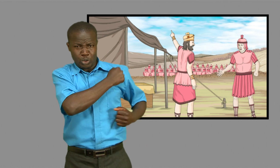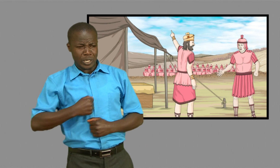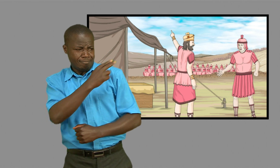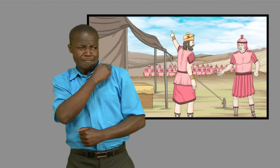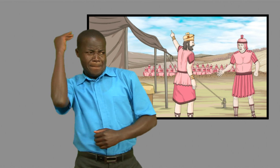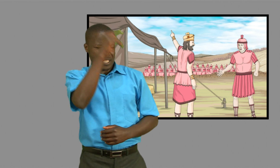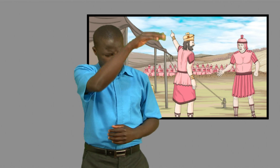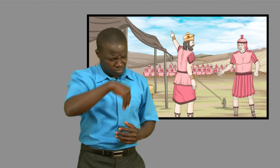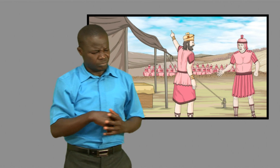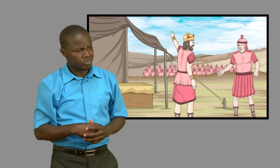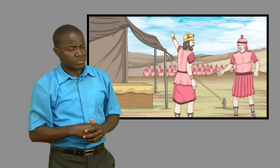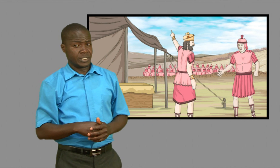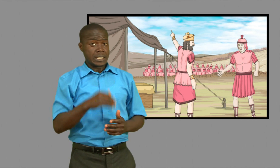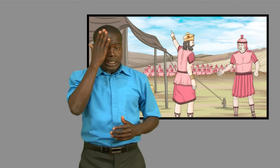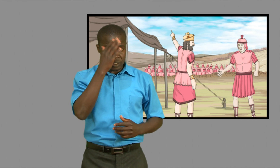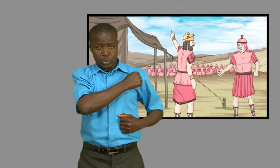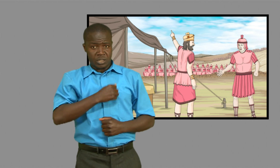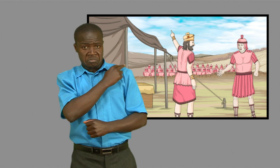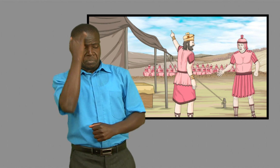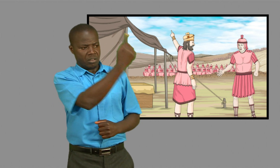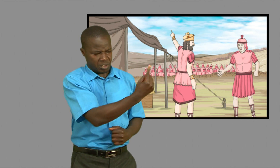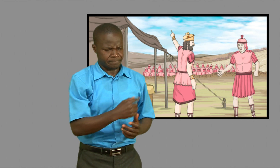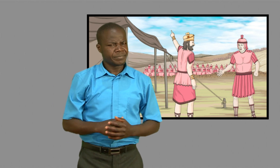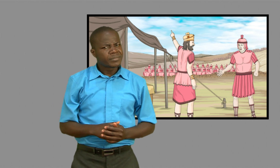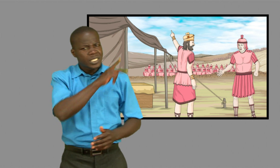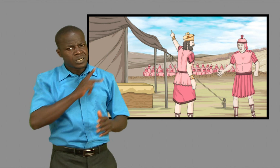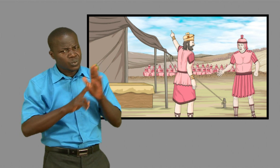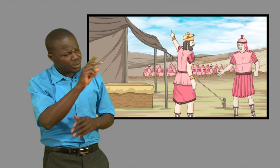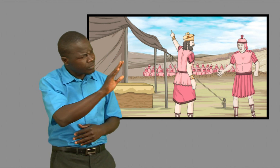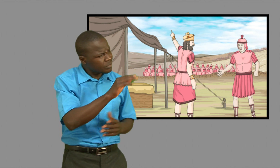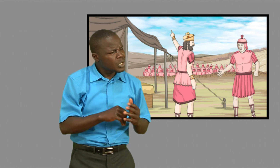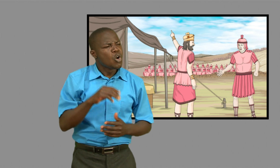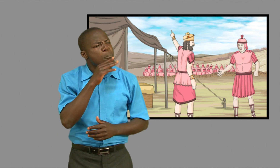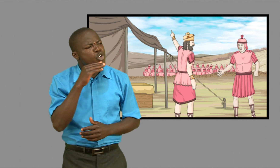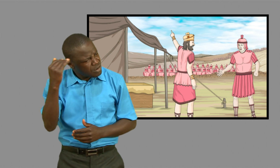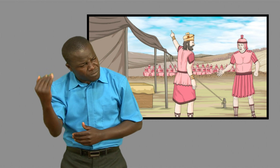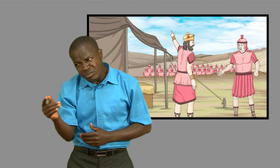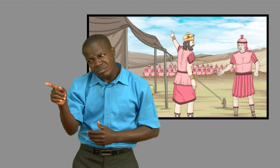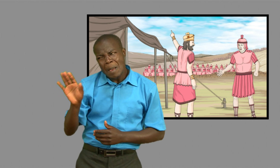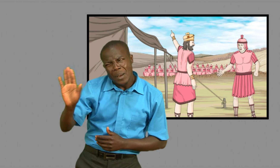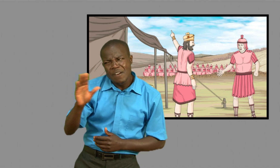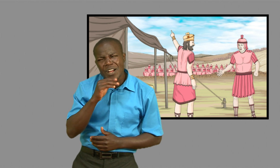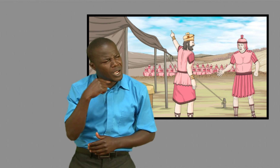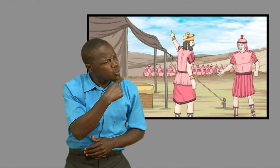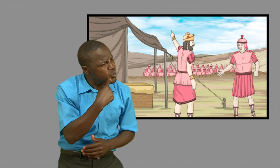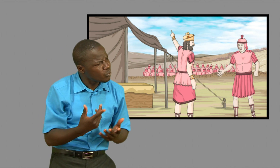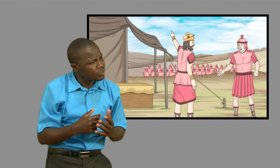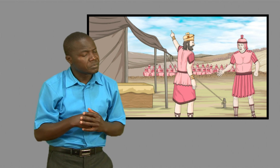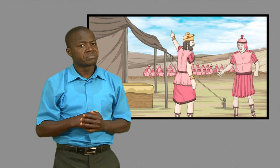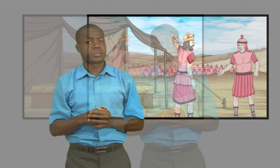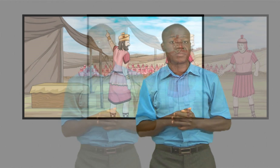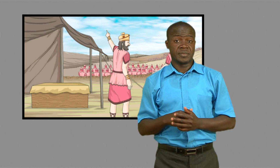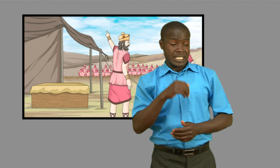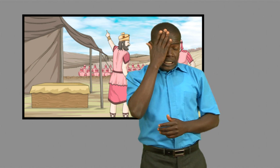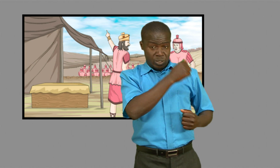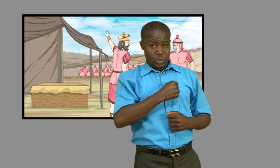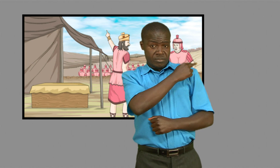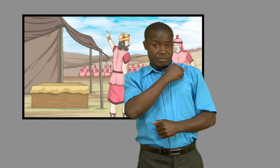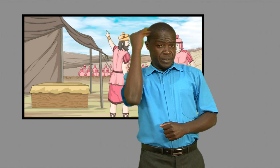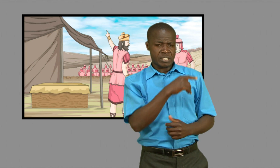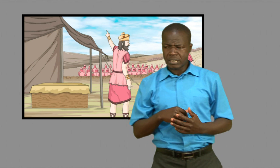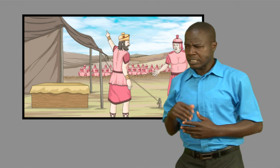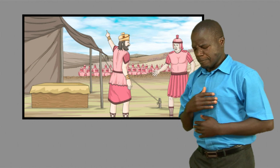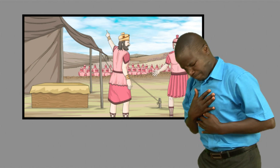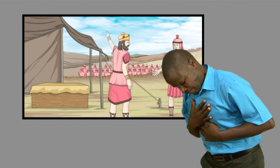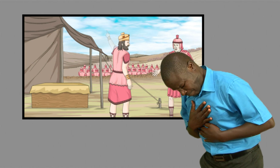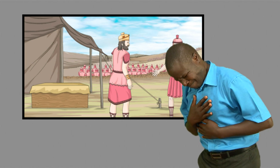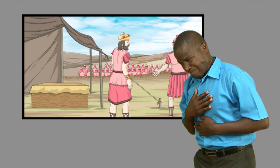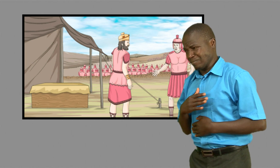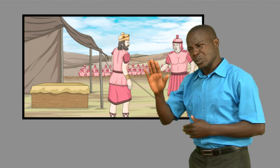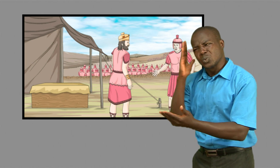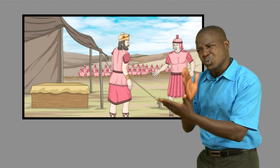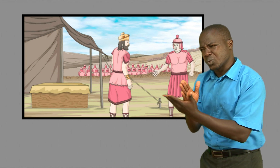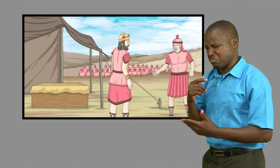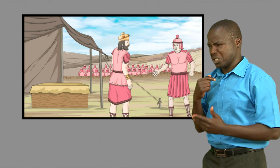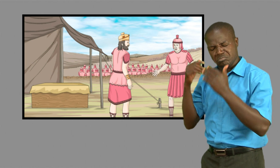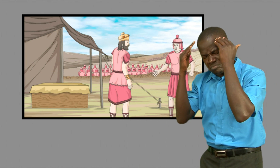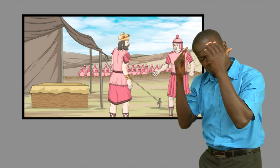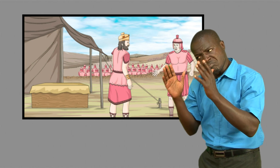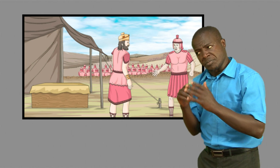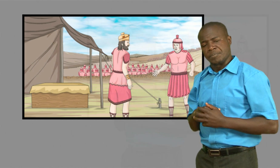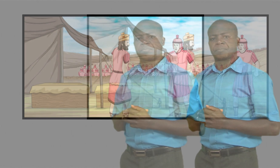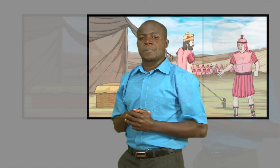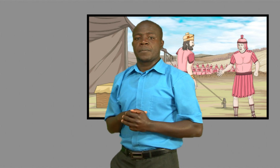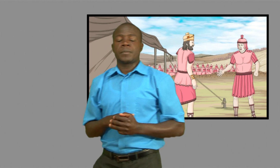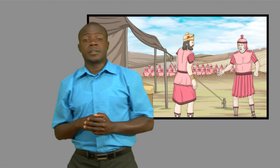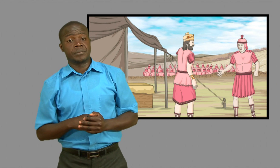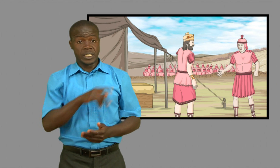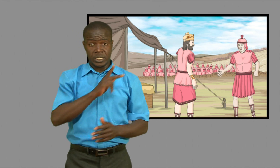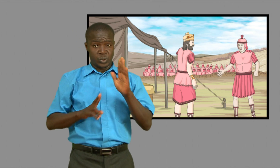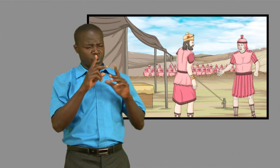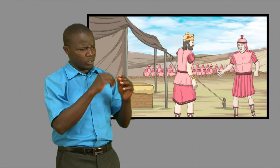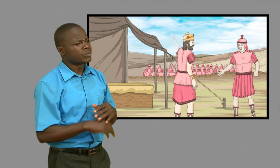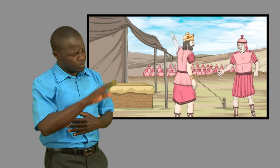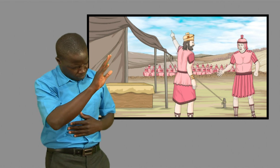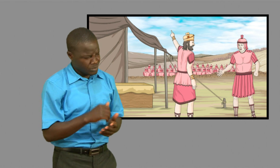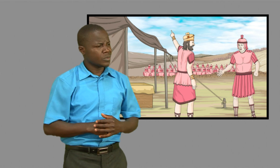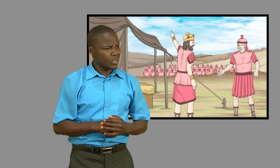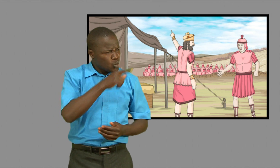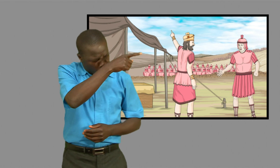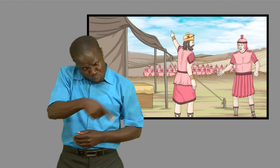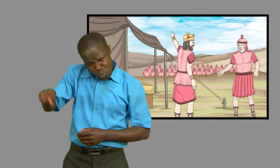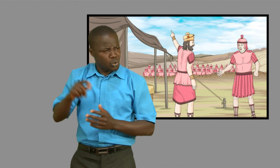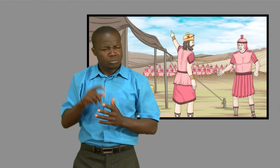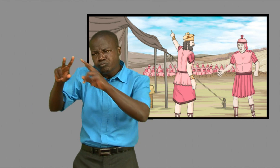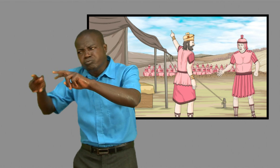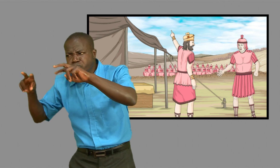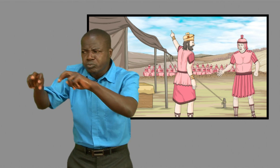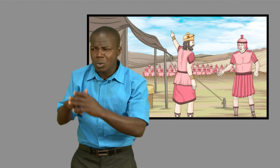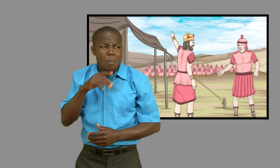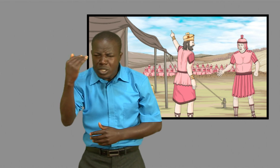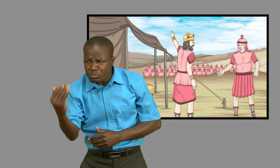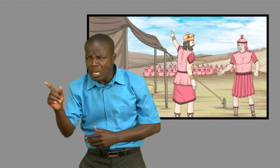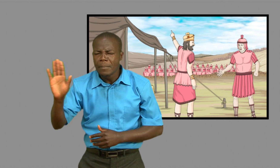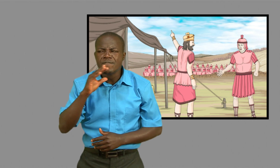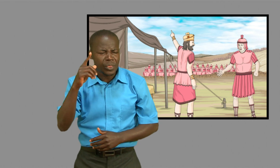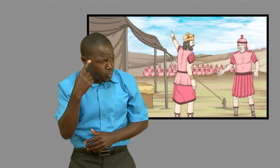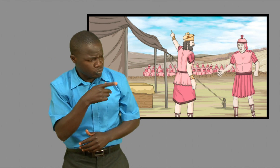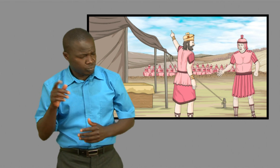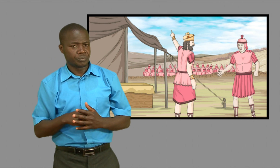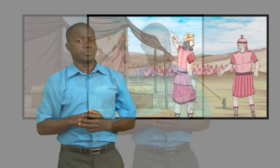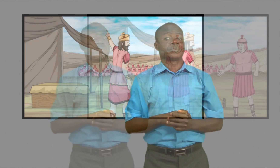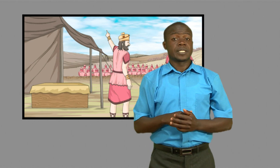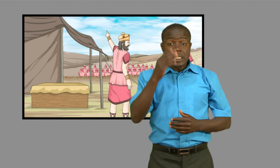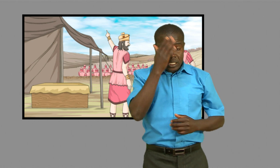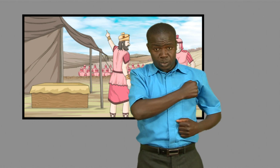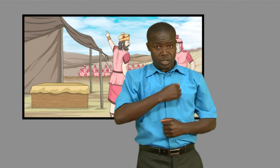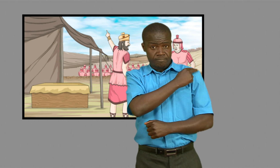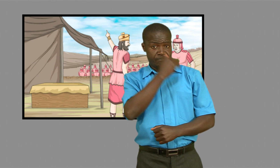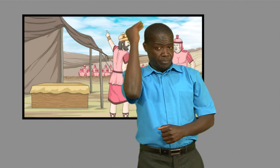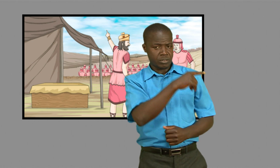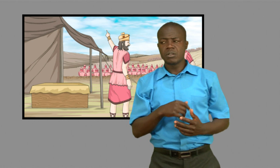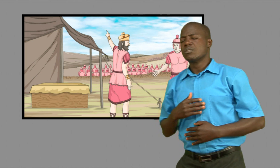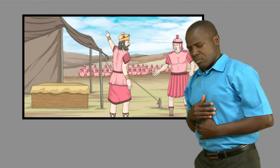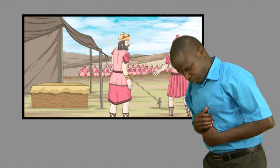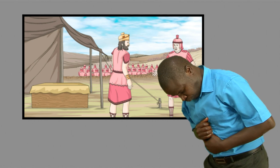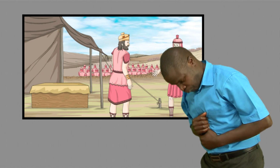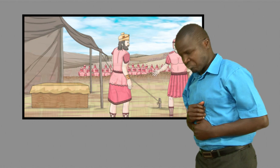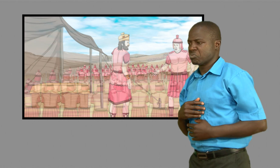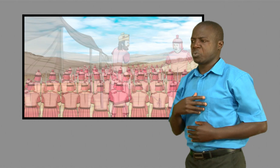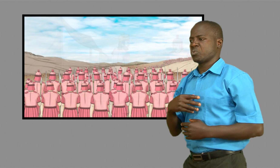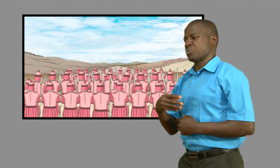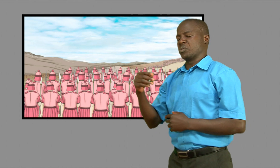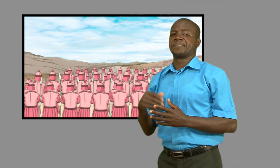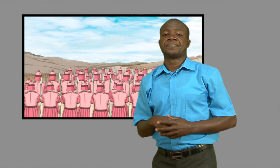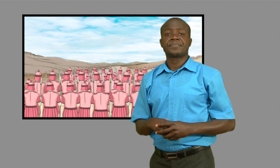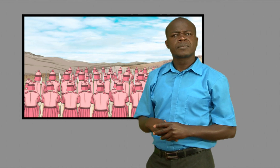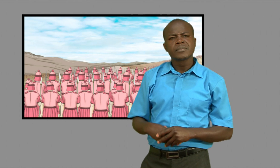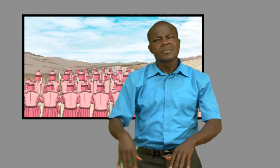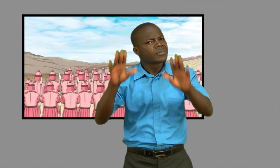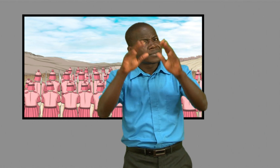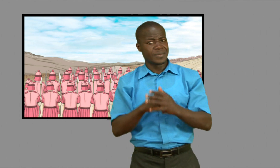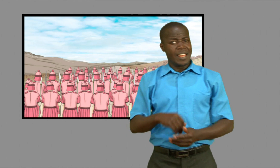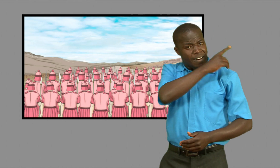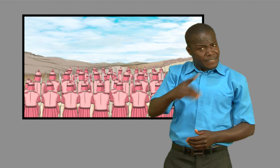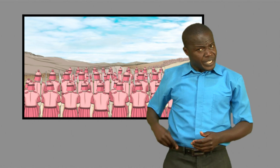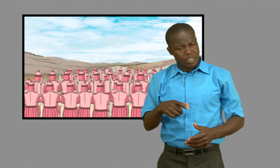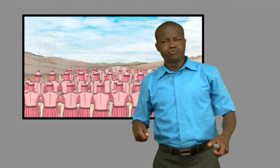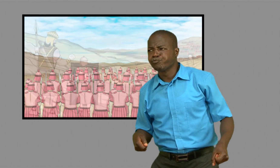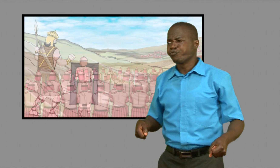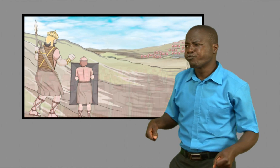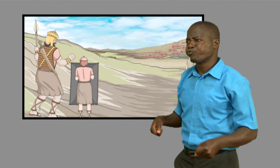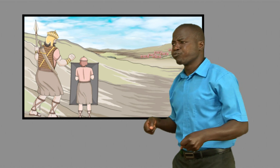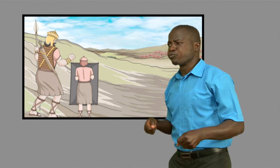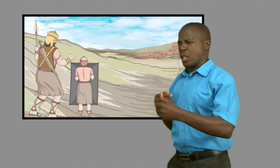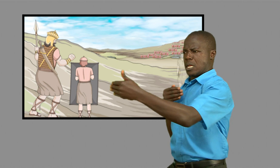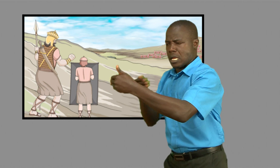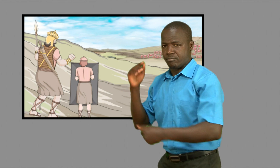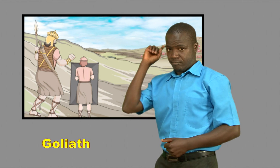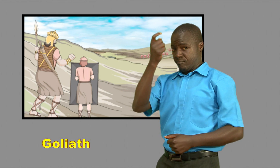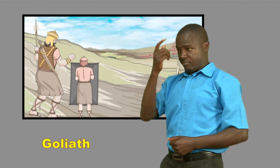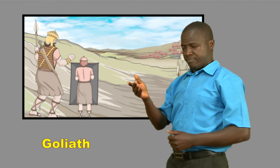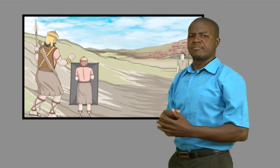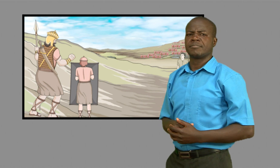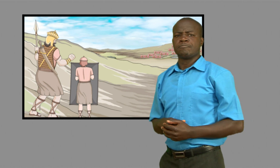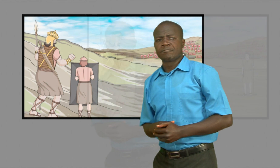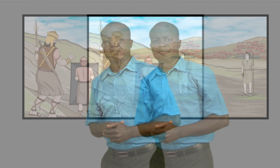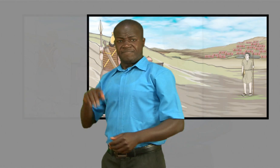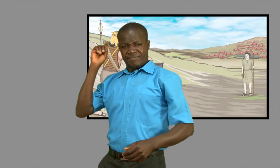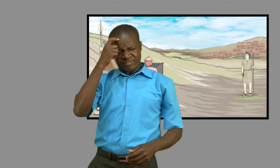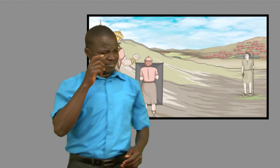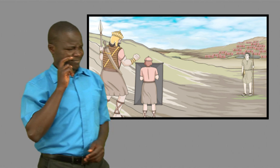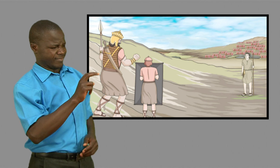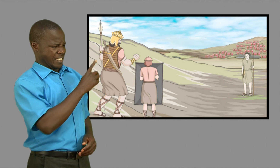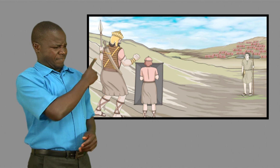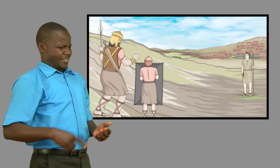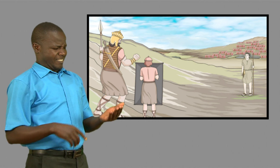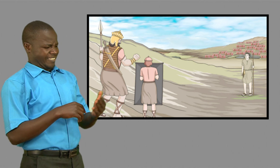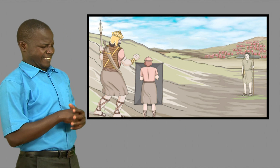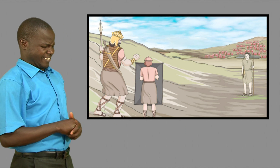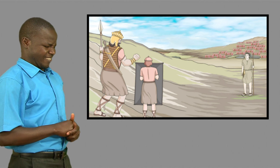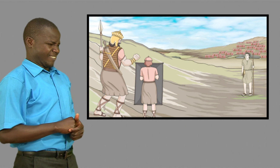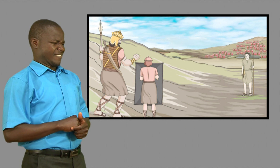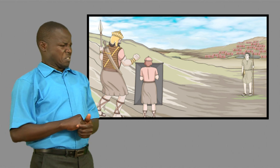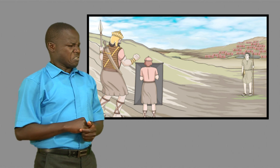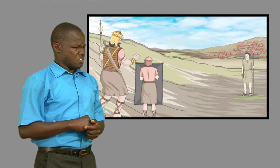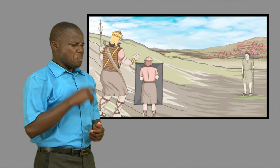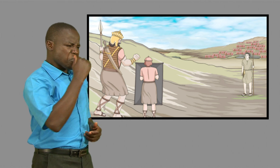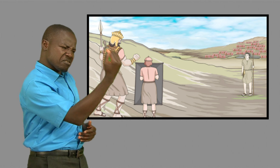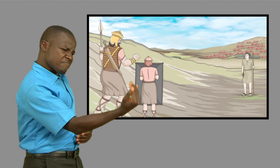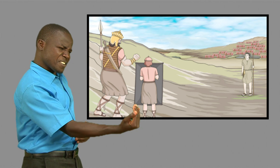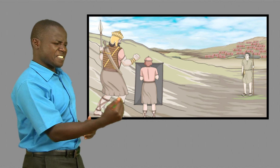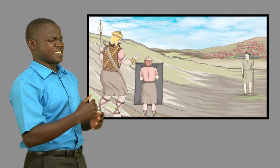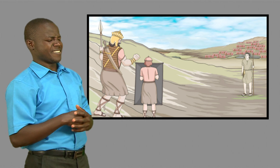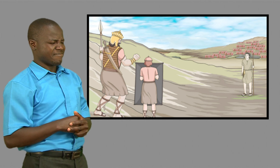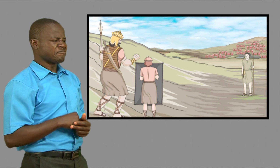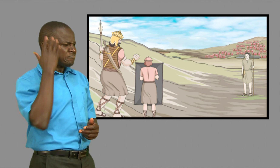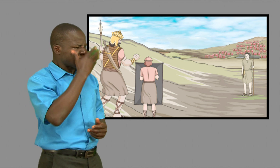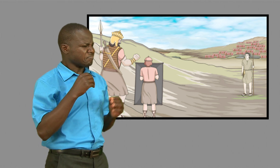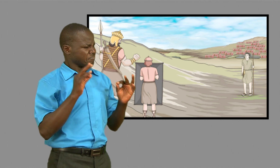When the Philistine looked and saw David, he despised him because he was just a boy, ruddy and handsome. “Am I a dog,” he said to David, “that you come at me with sticks?” And the Philistine cursed David by his gods.